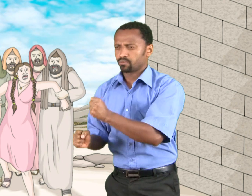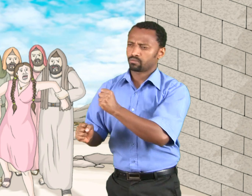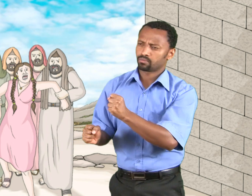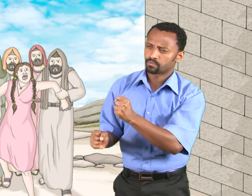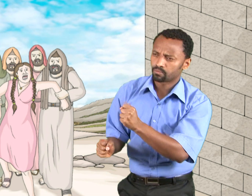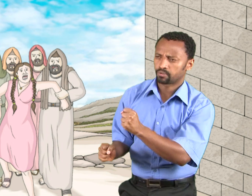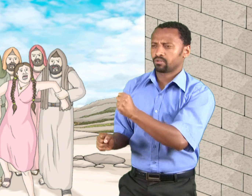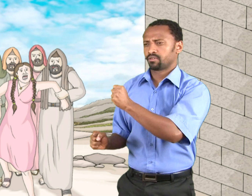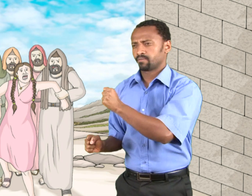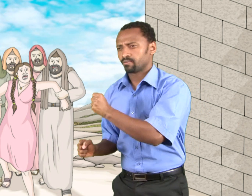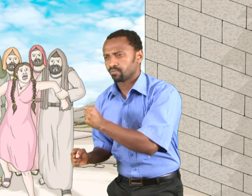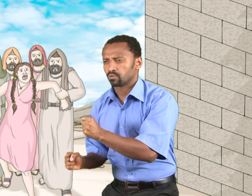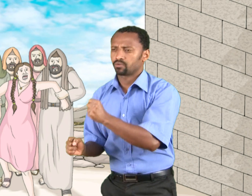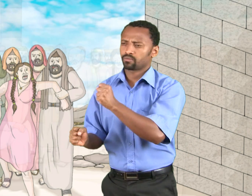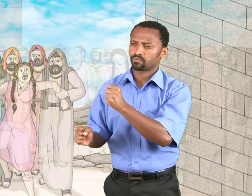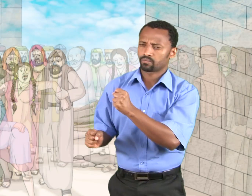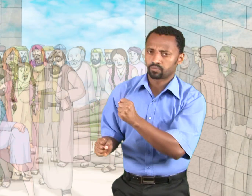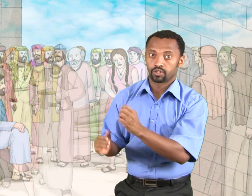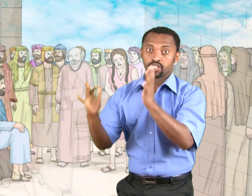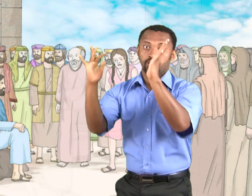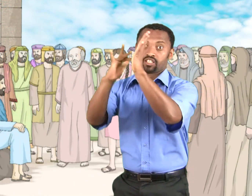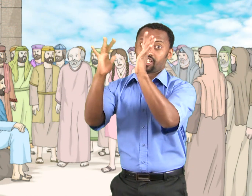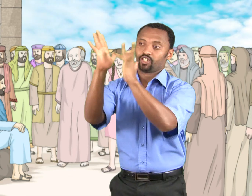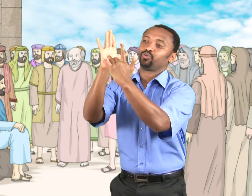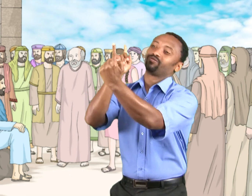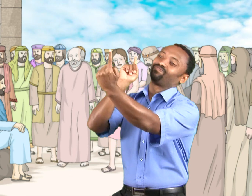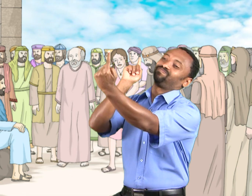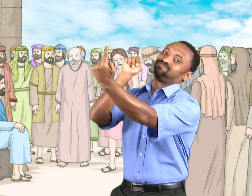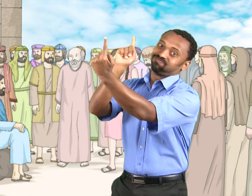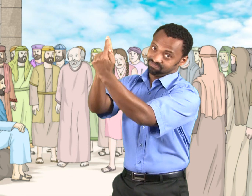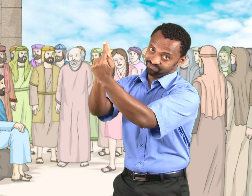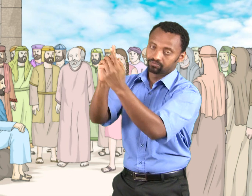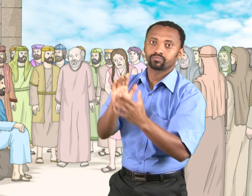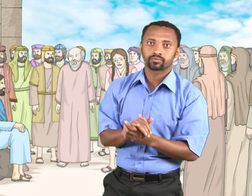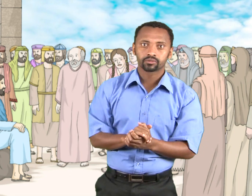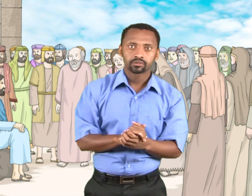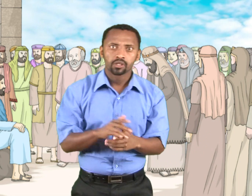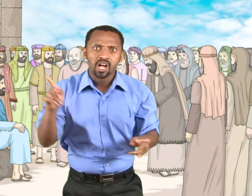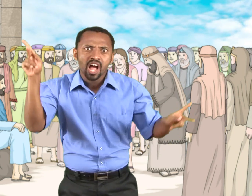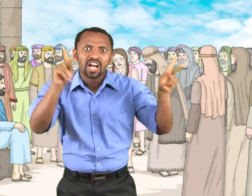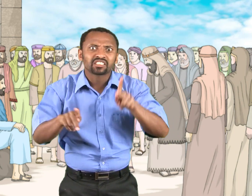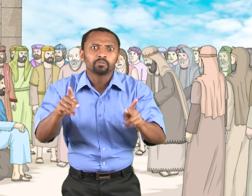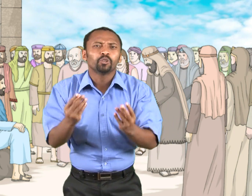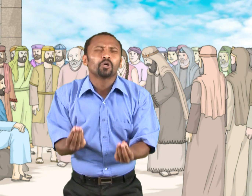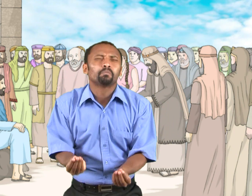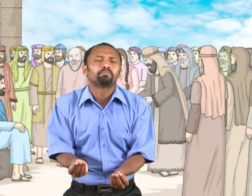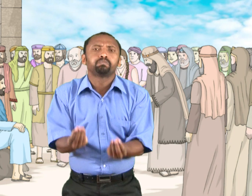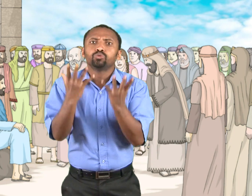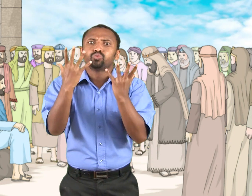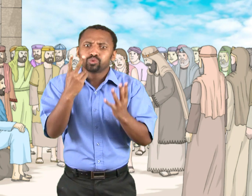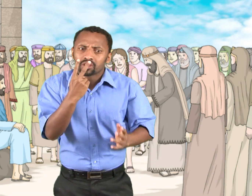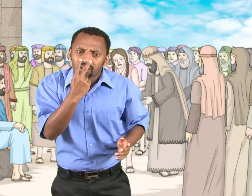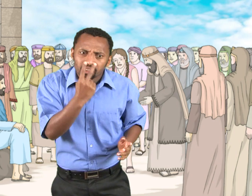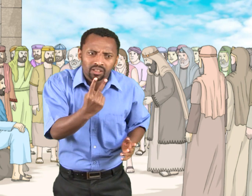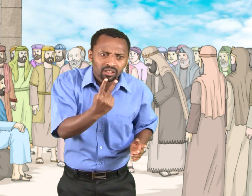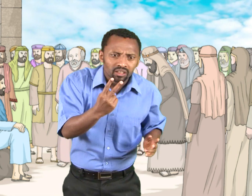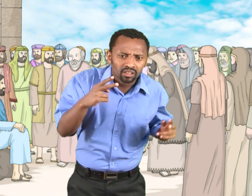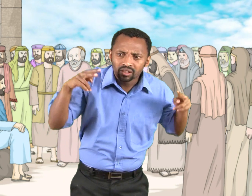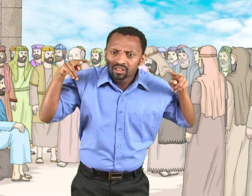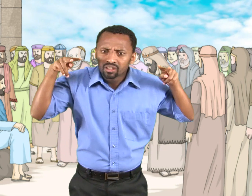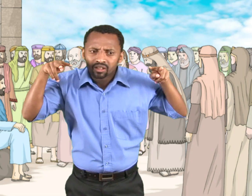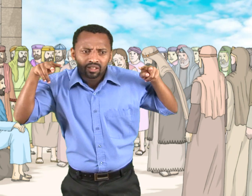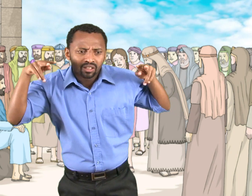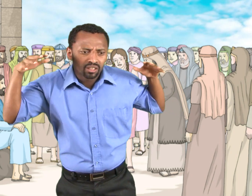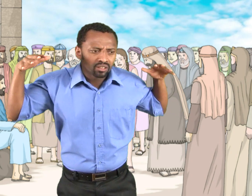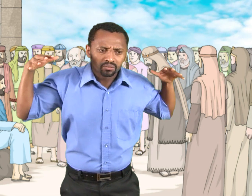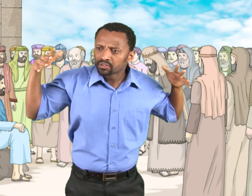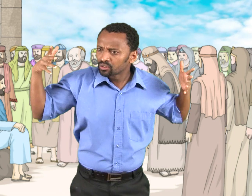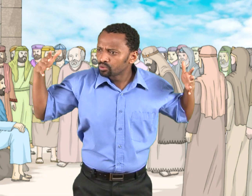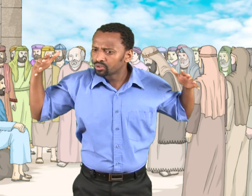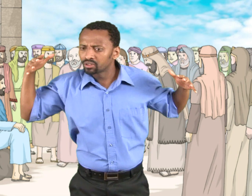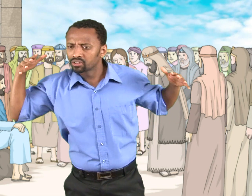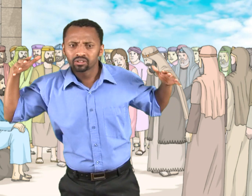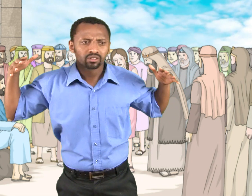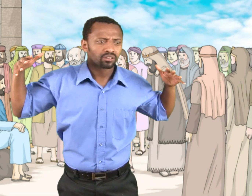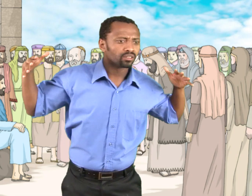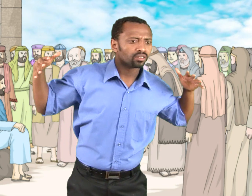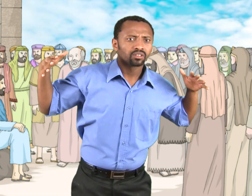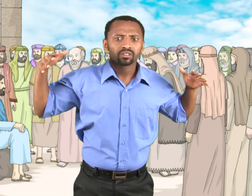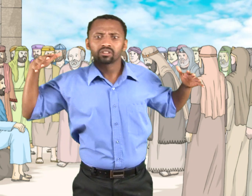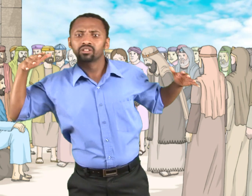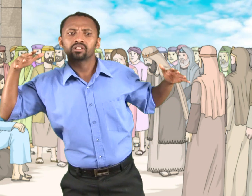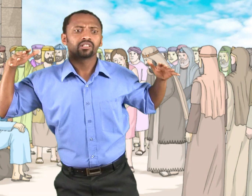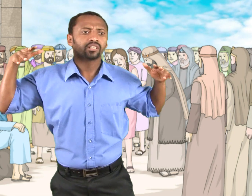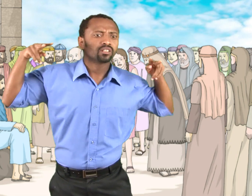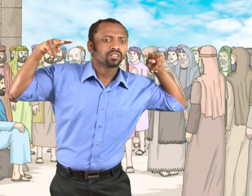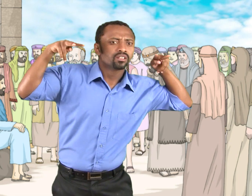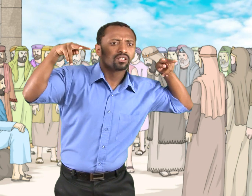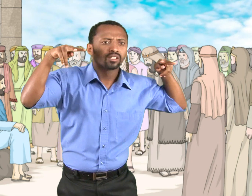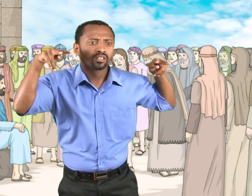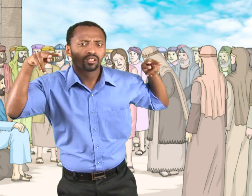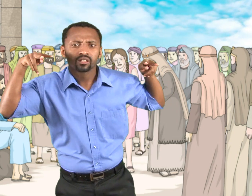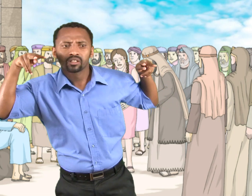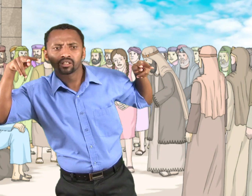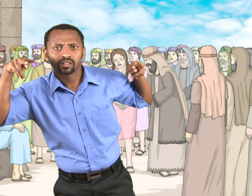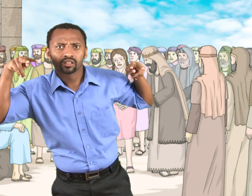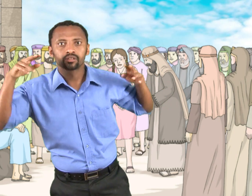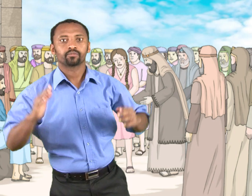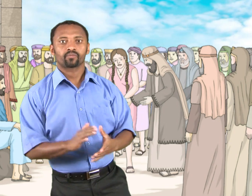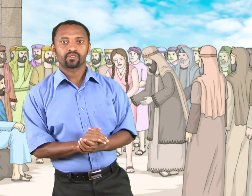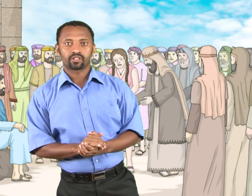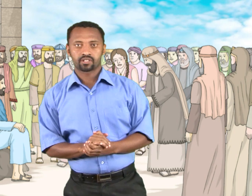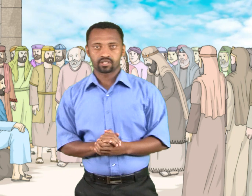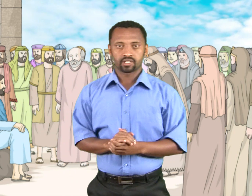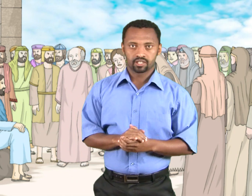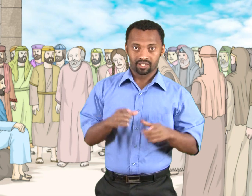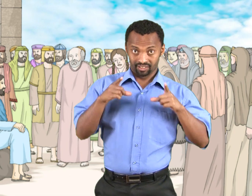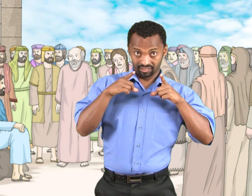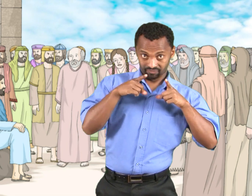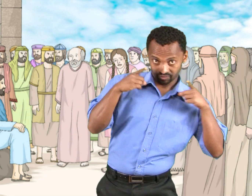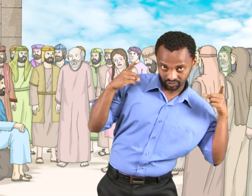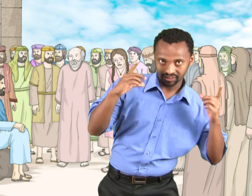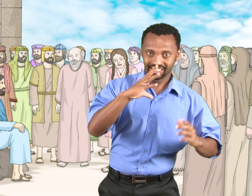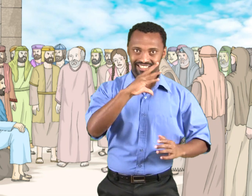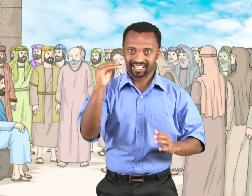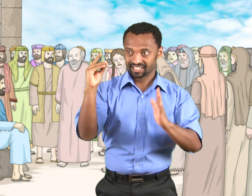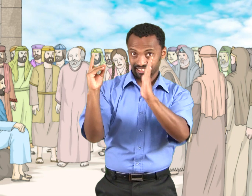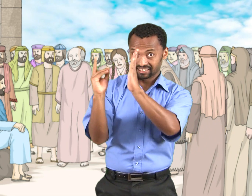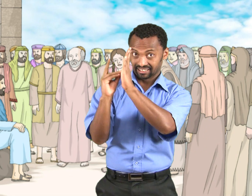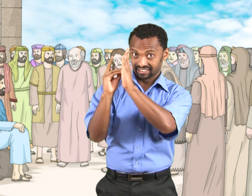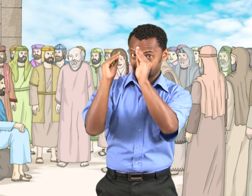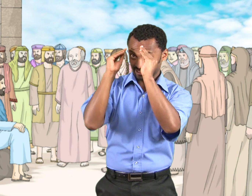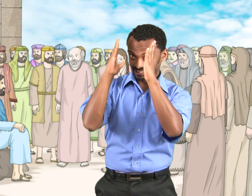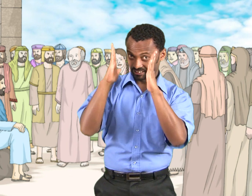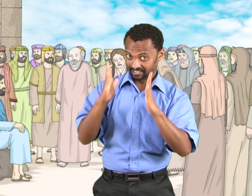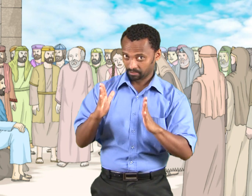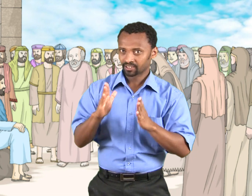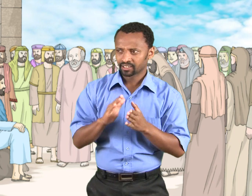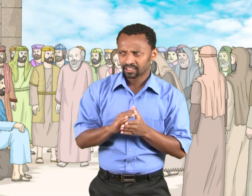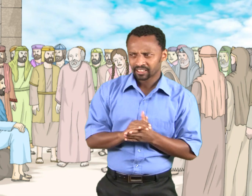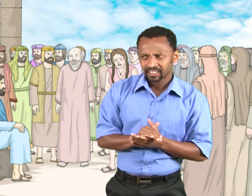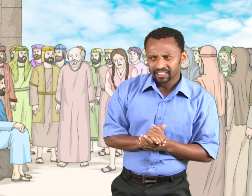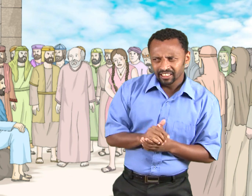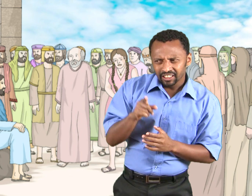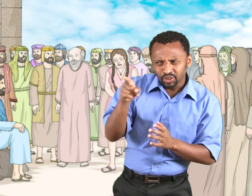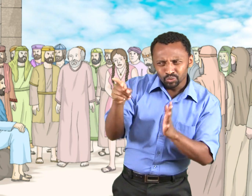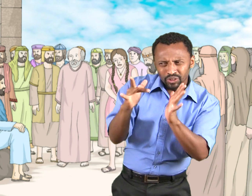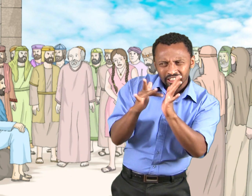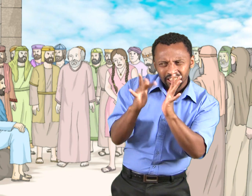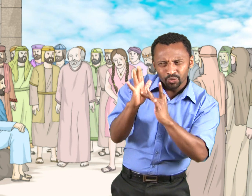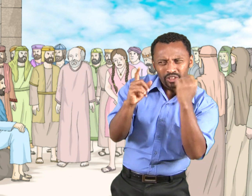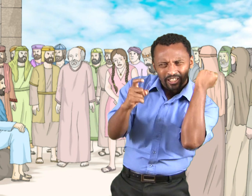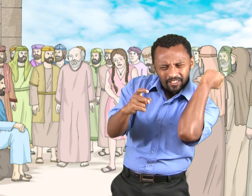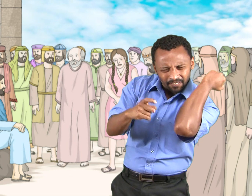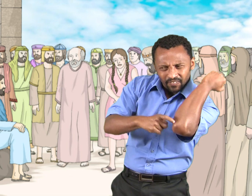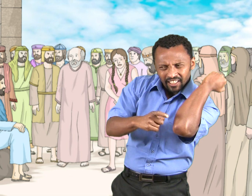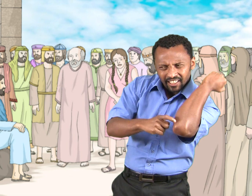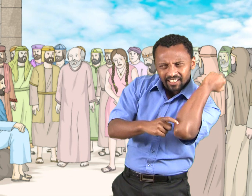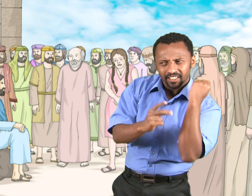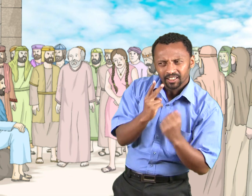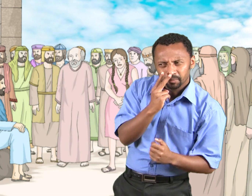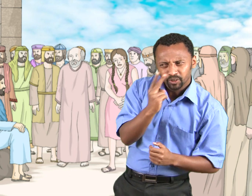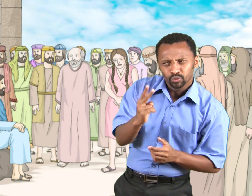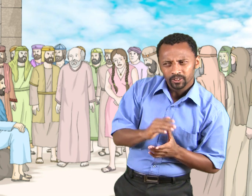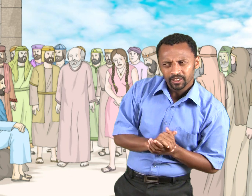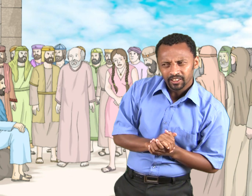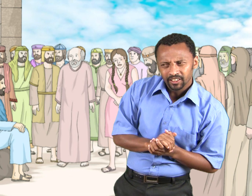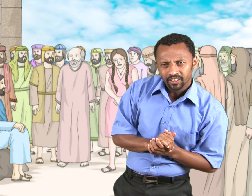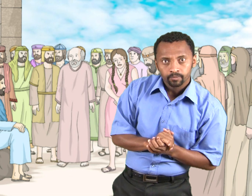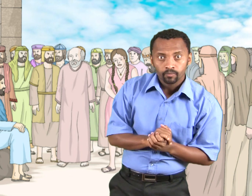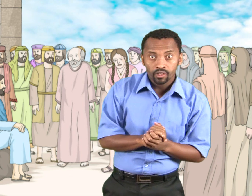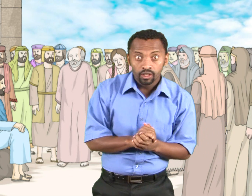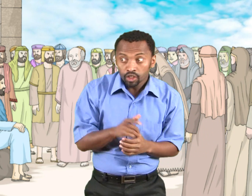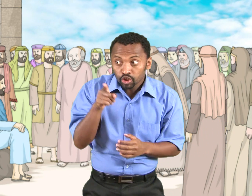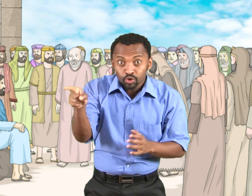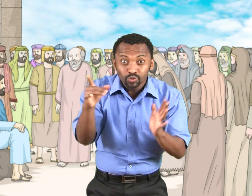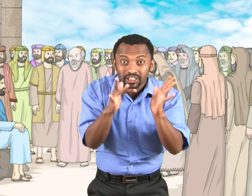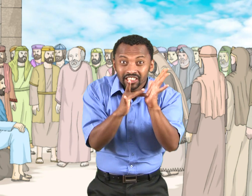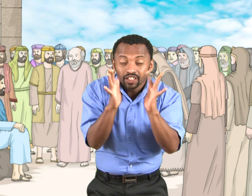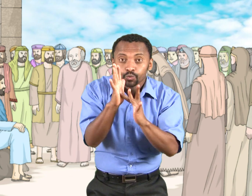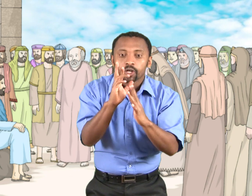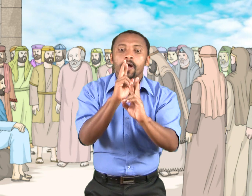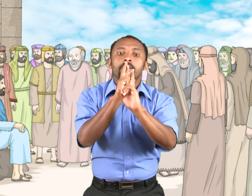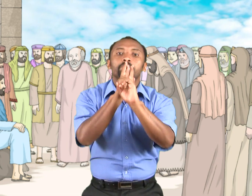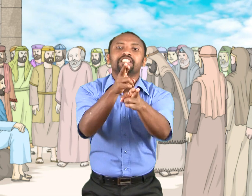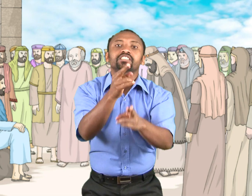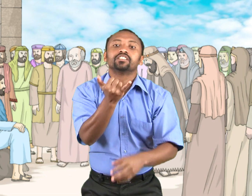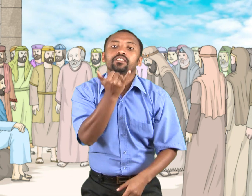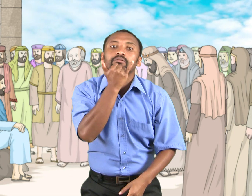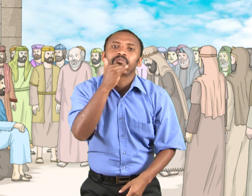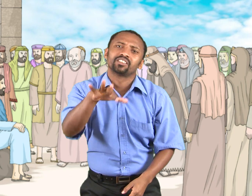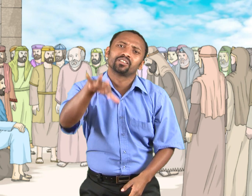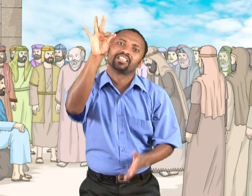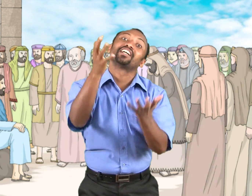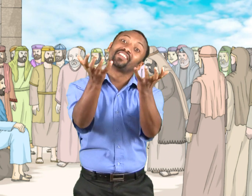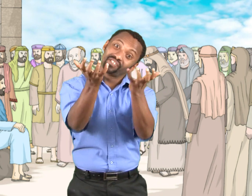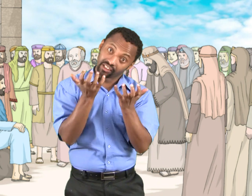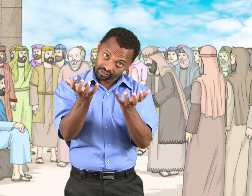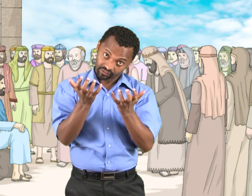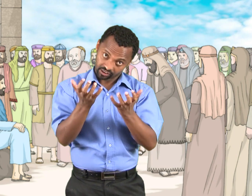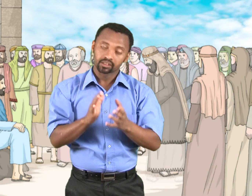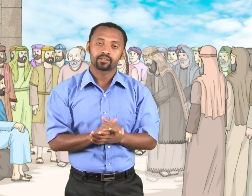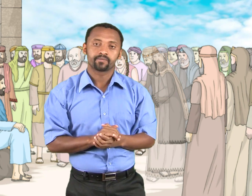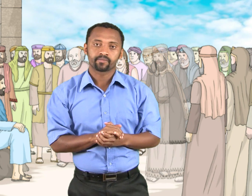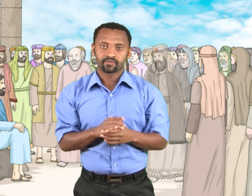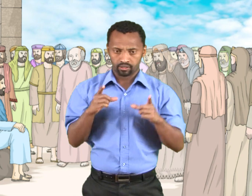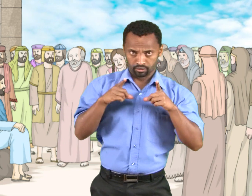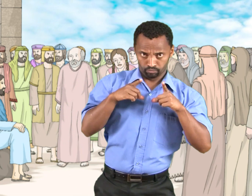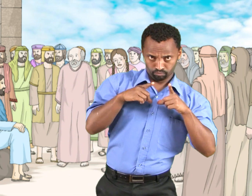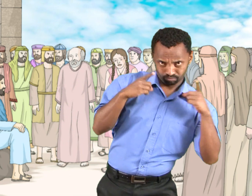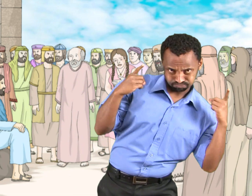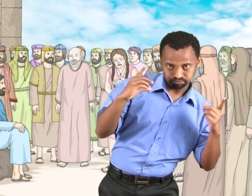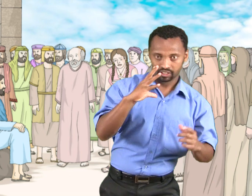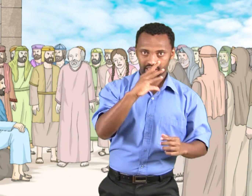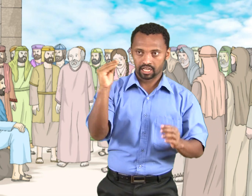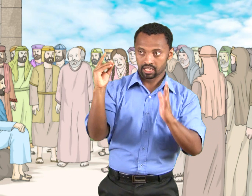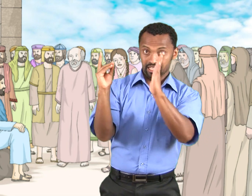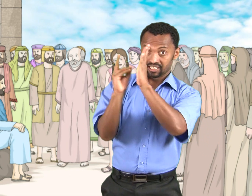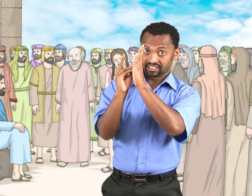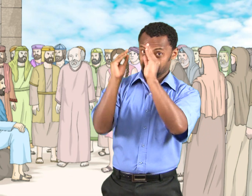They made her stand before them and said, “Teacher, this woman was caught in the act of adultery.